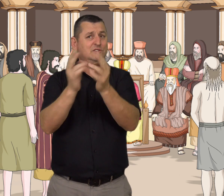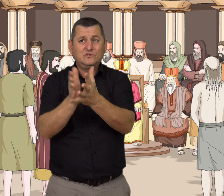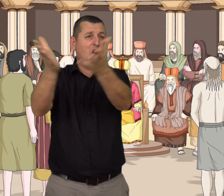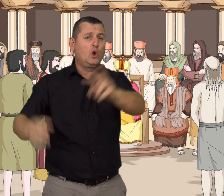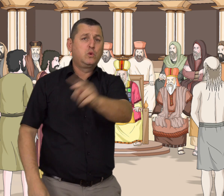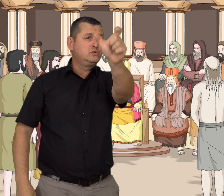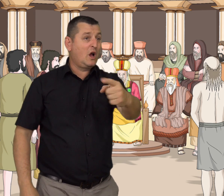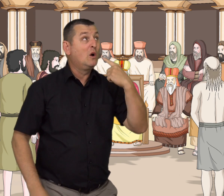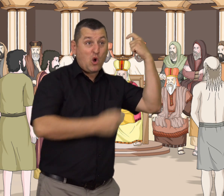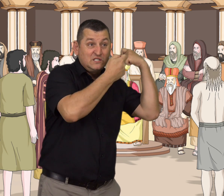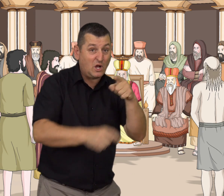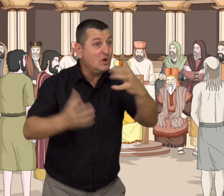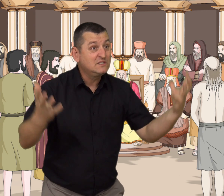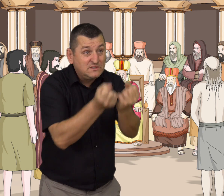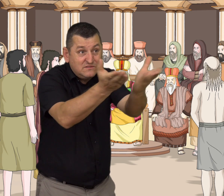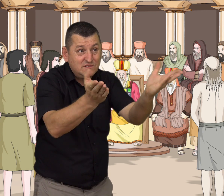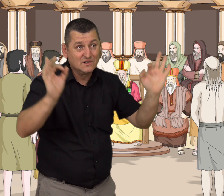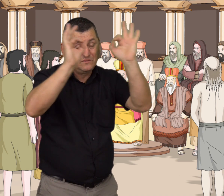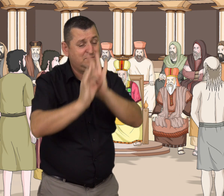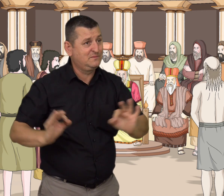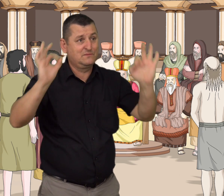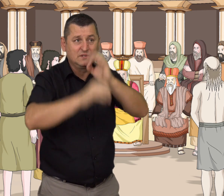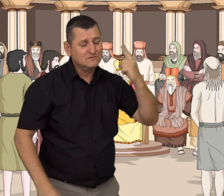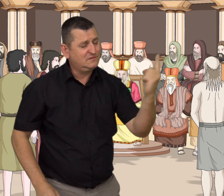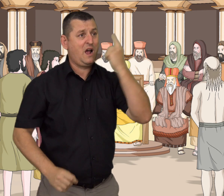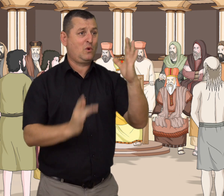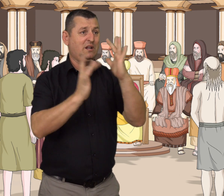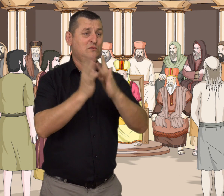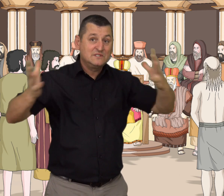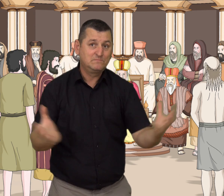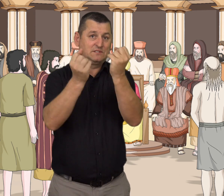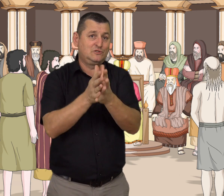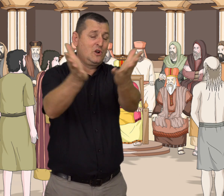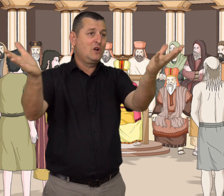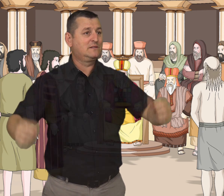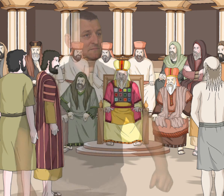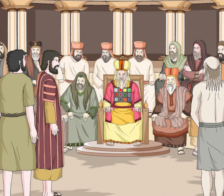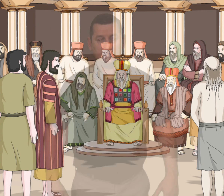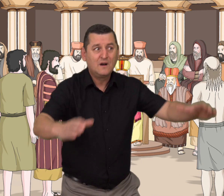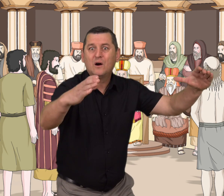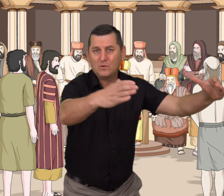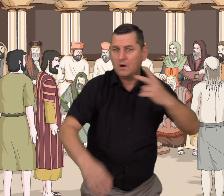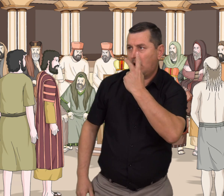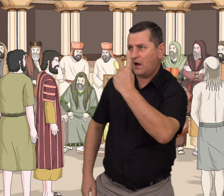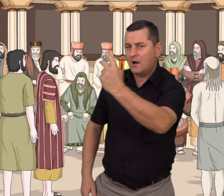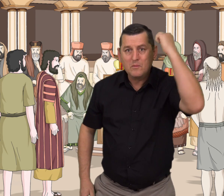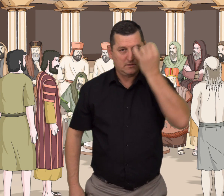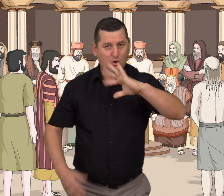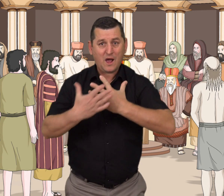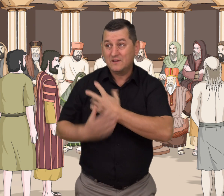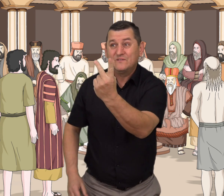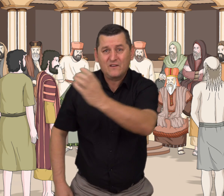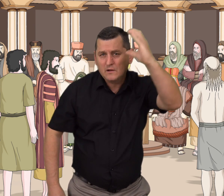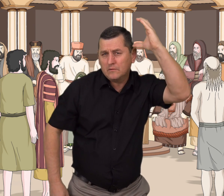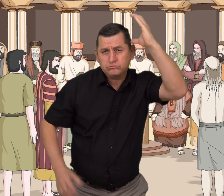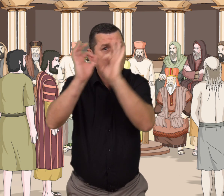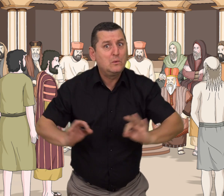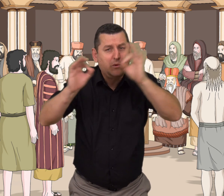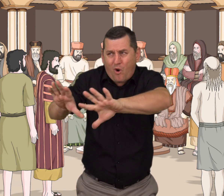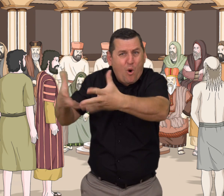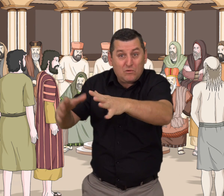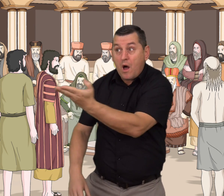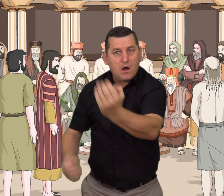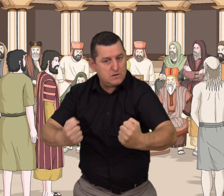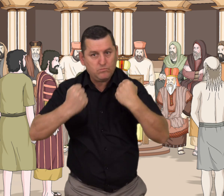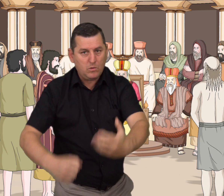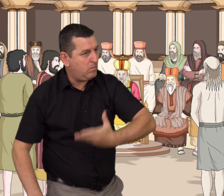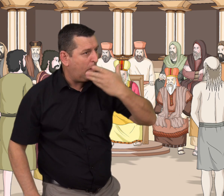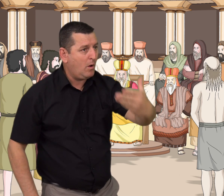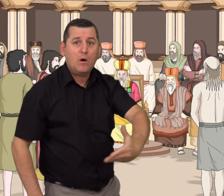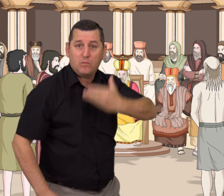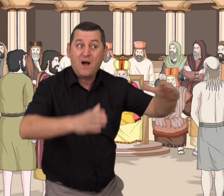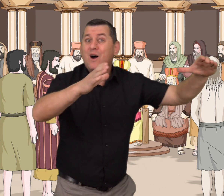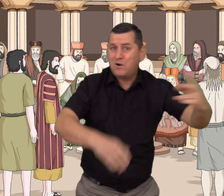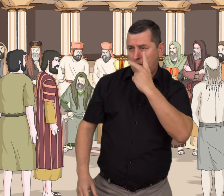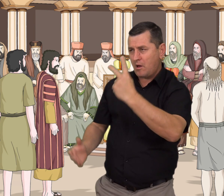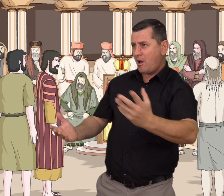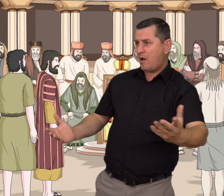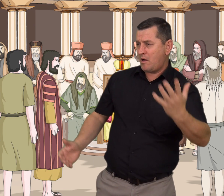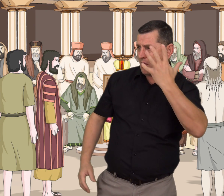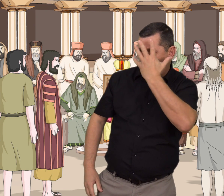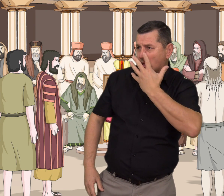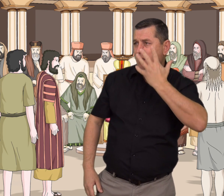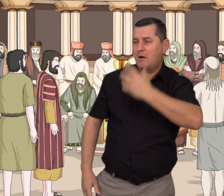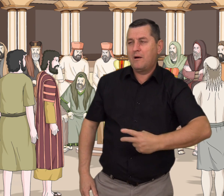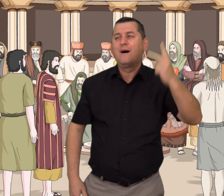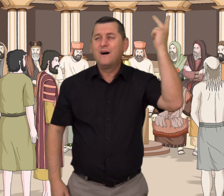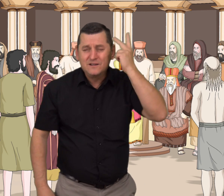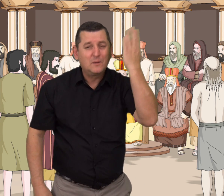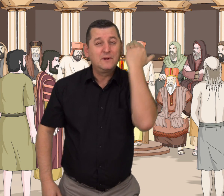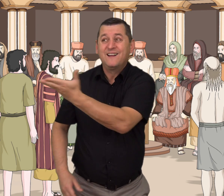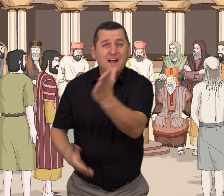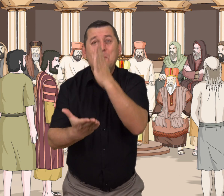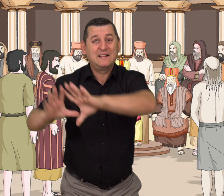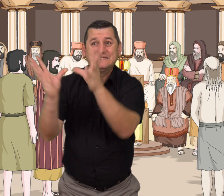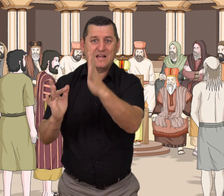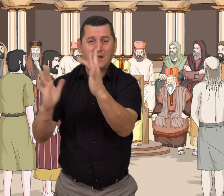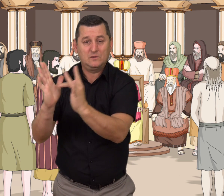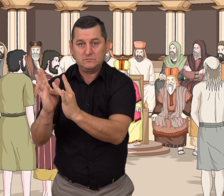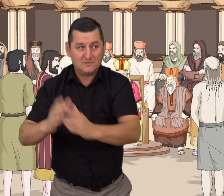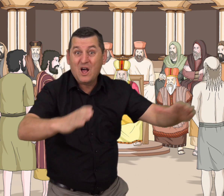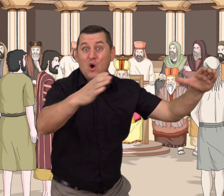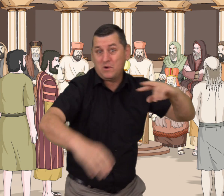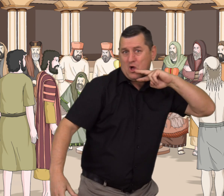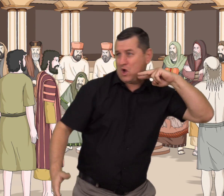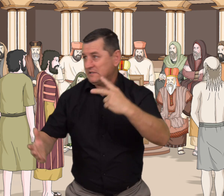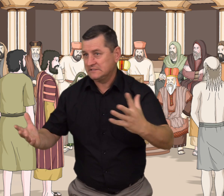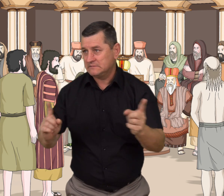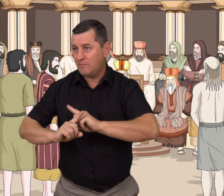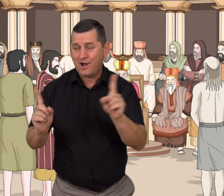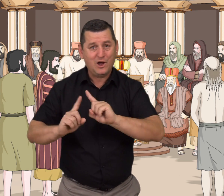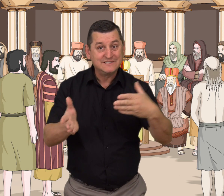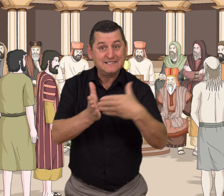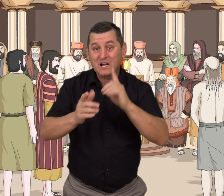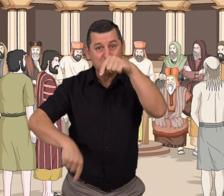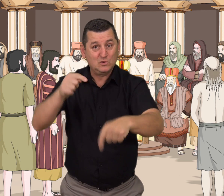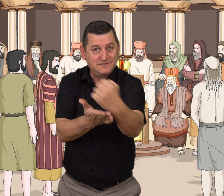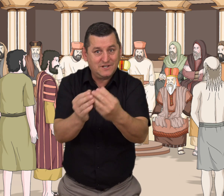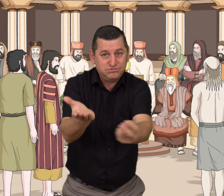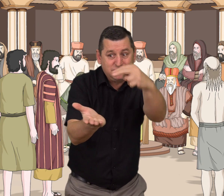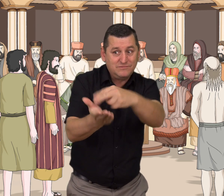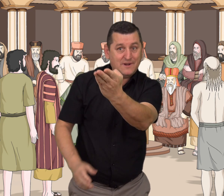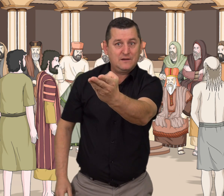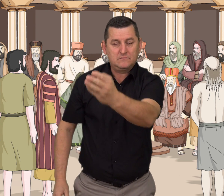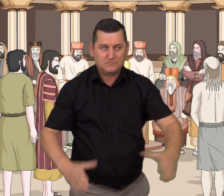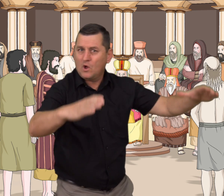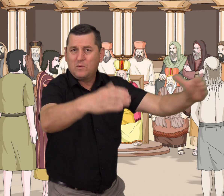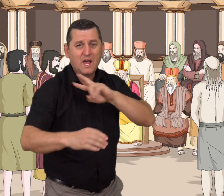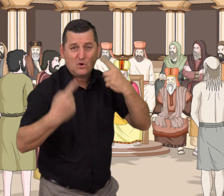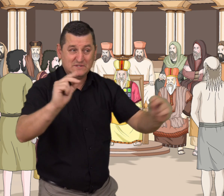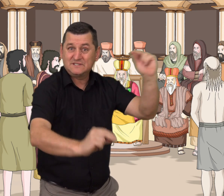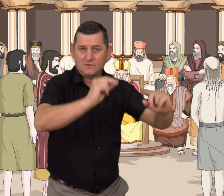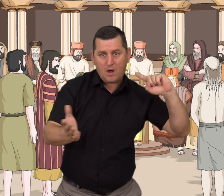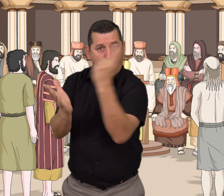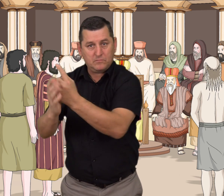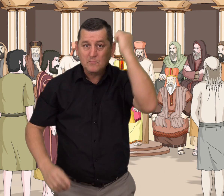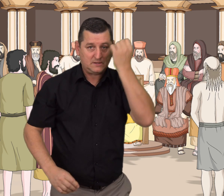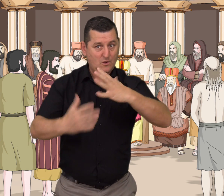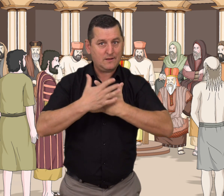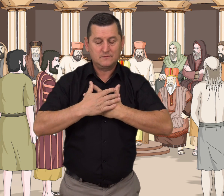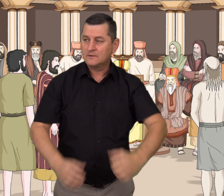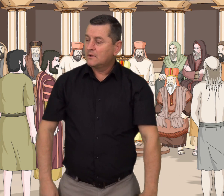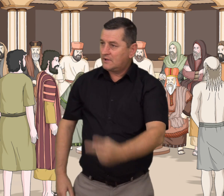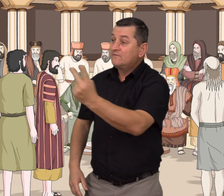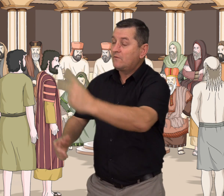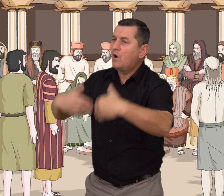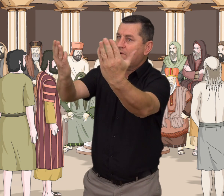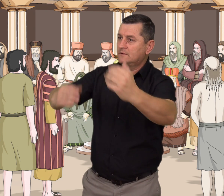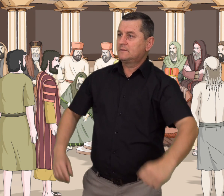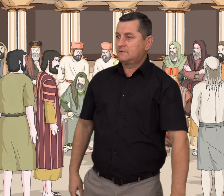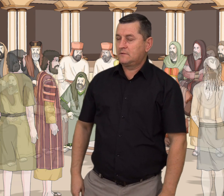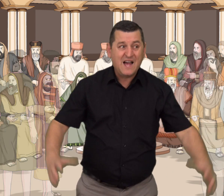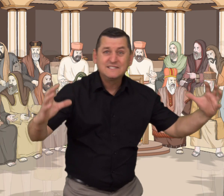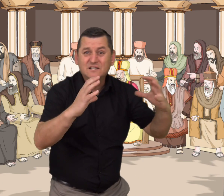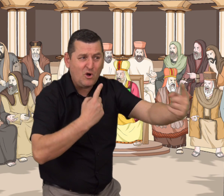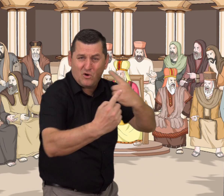When they saw the boldness of Peter and John and realized that they were unschooled, ordinary men, they marveled and took note that these men had been with Jesus. And seeing the man who had been healed standing there with them, they had nothing to say in response.